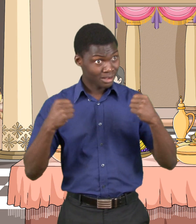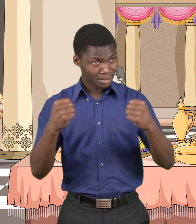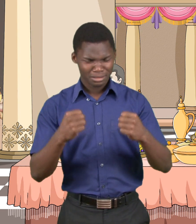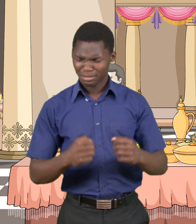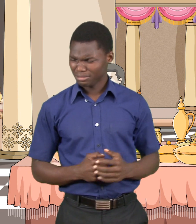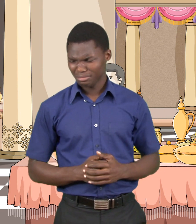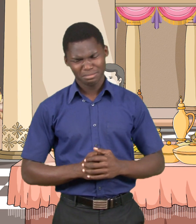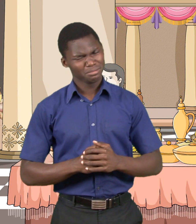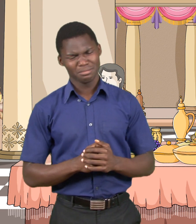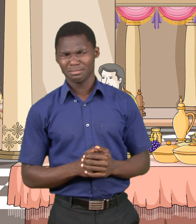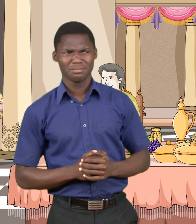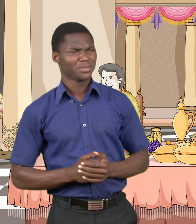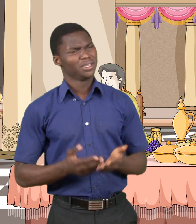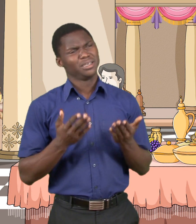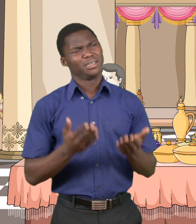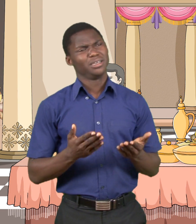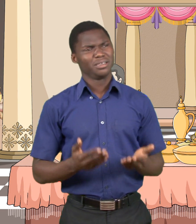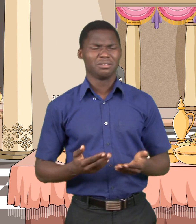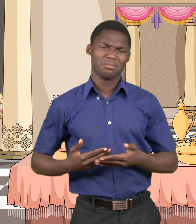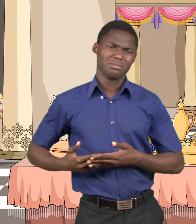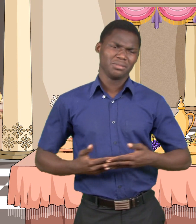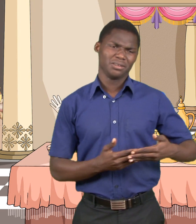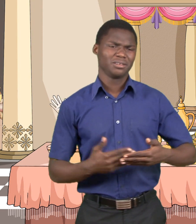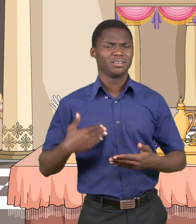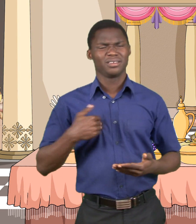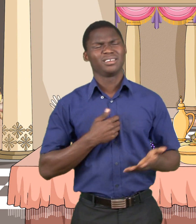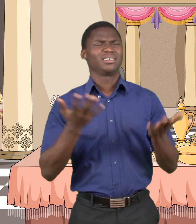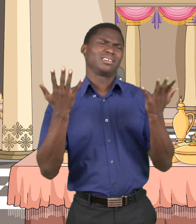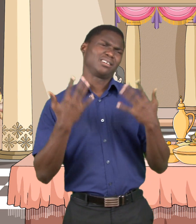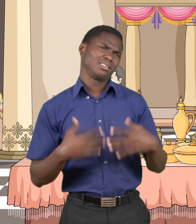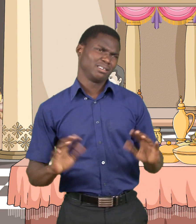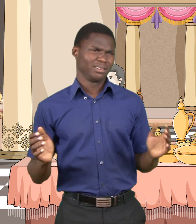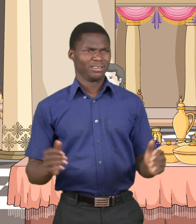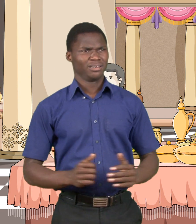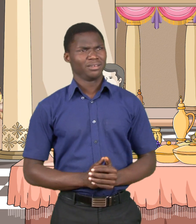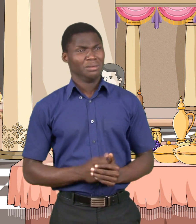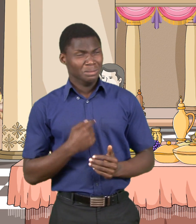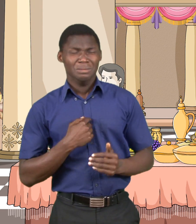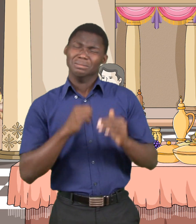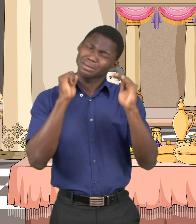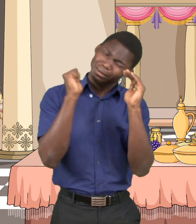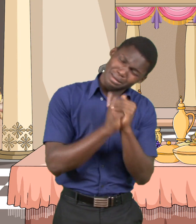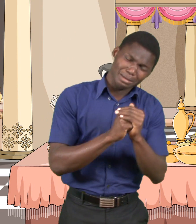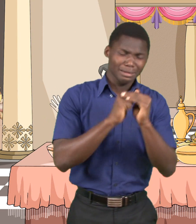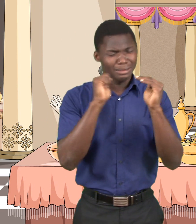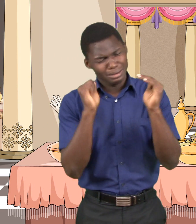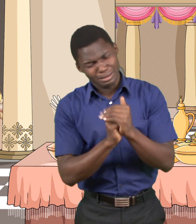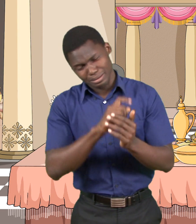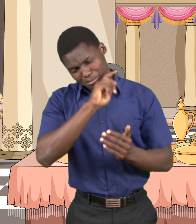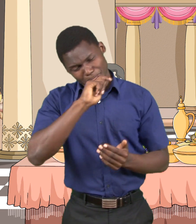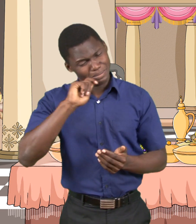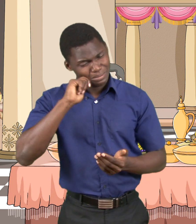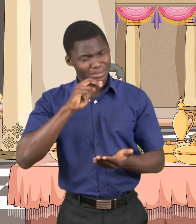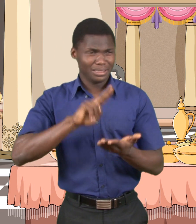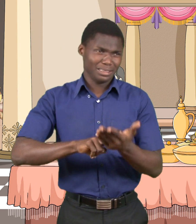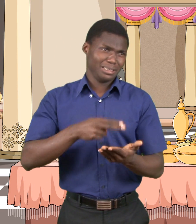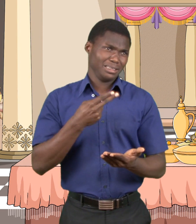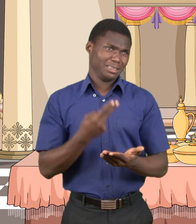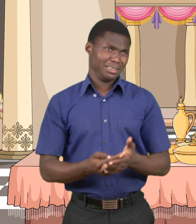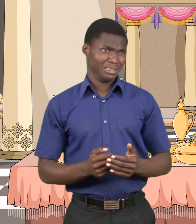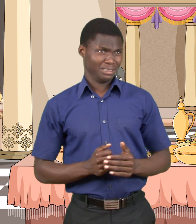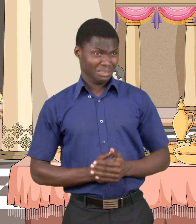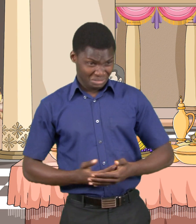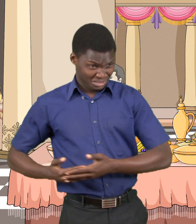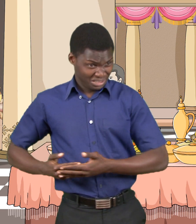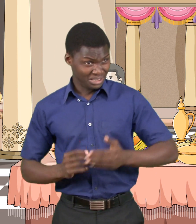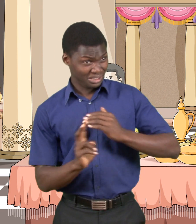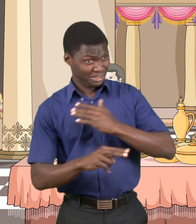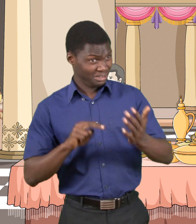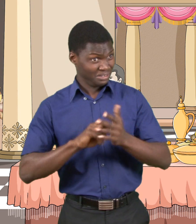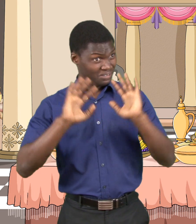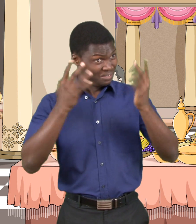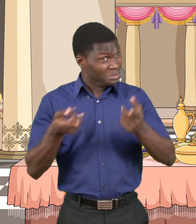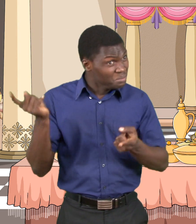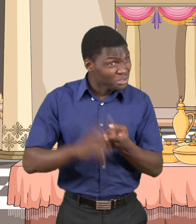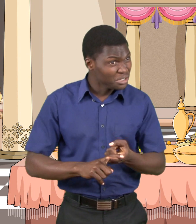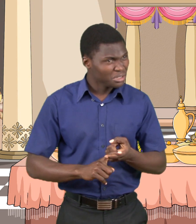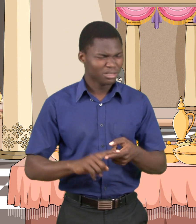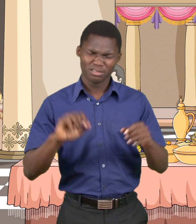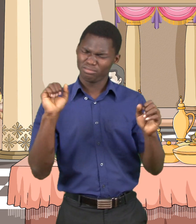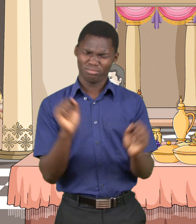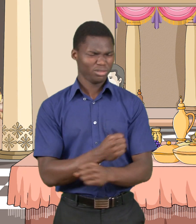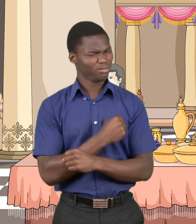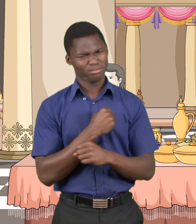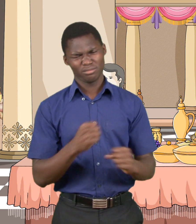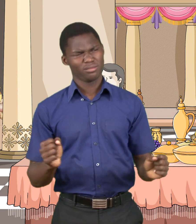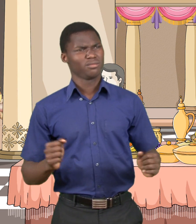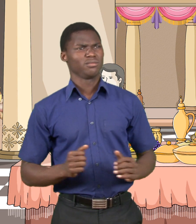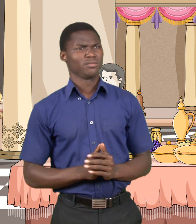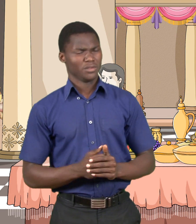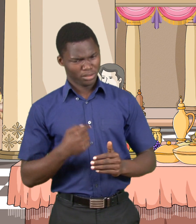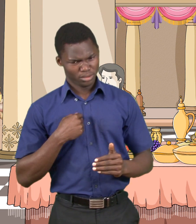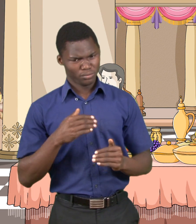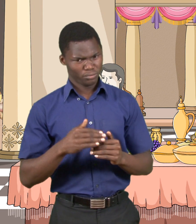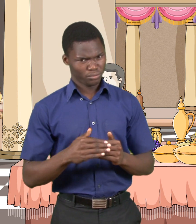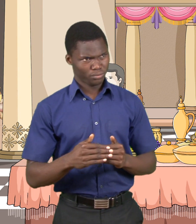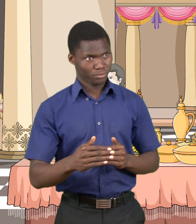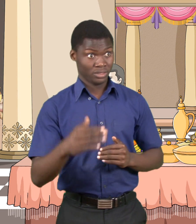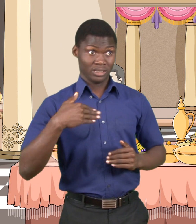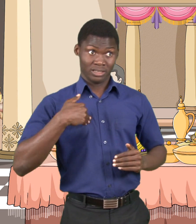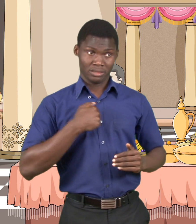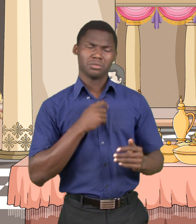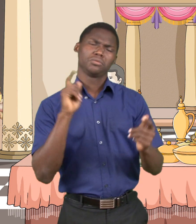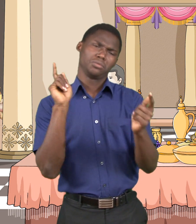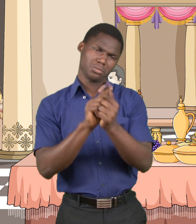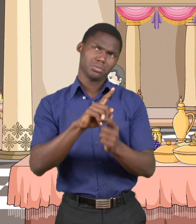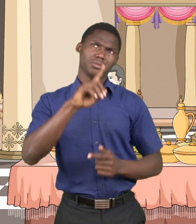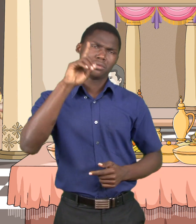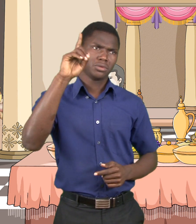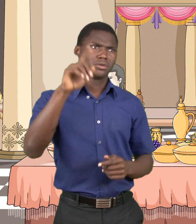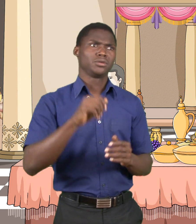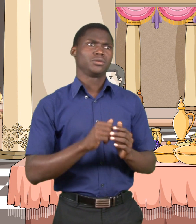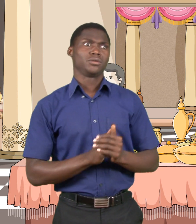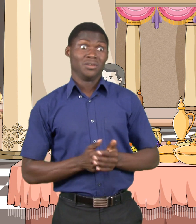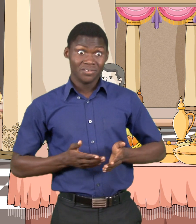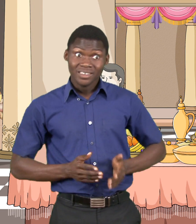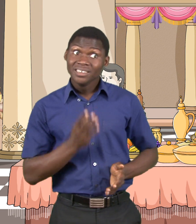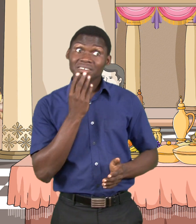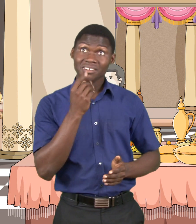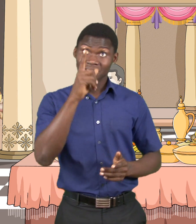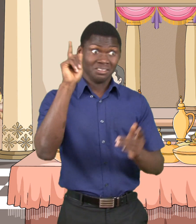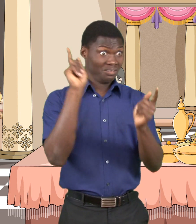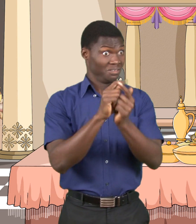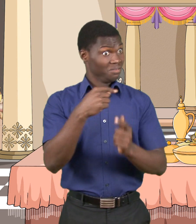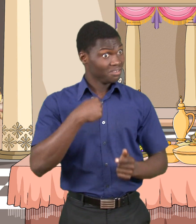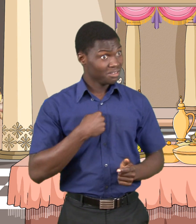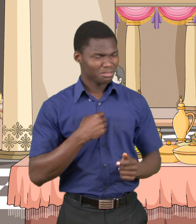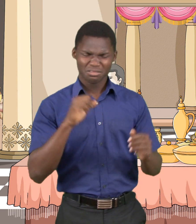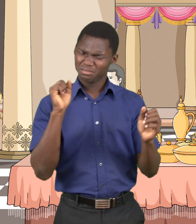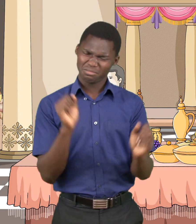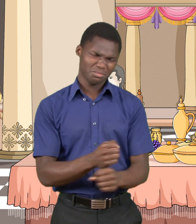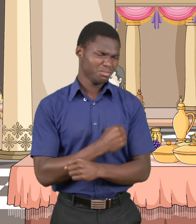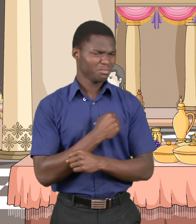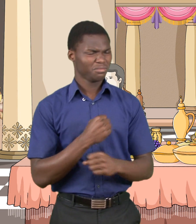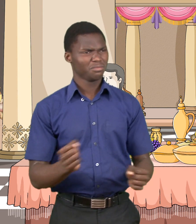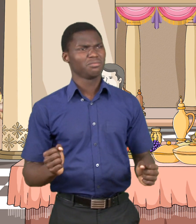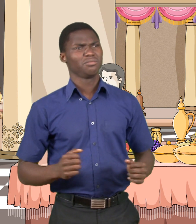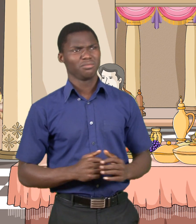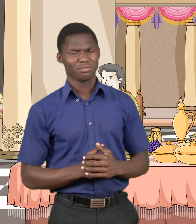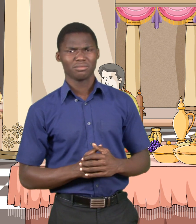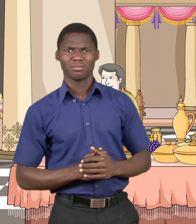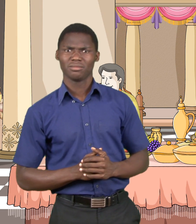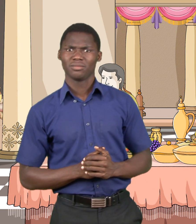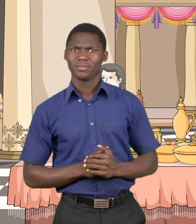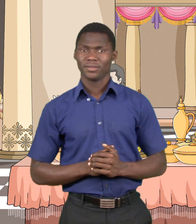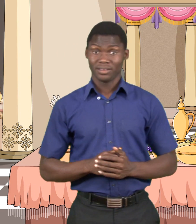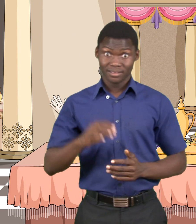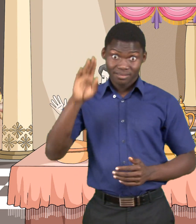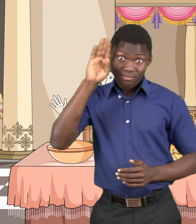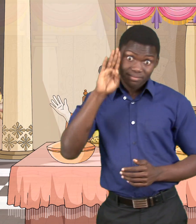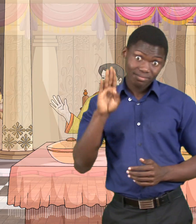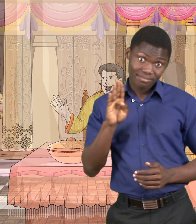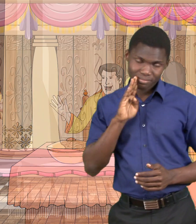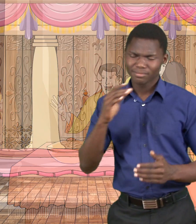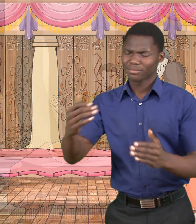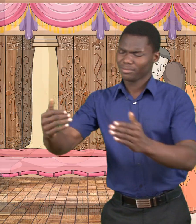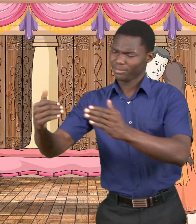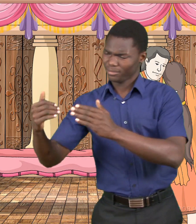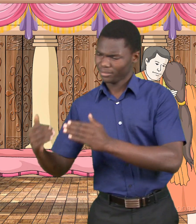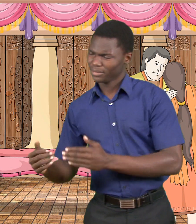But now that he is dead, why should I fast? Can I bring him back again? I will go to him, but he will not return to me.”